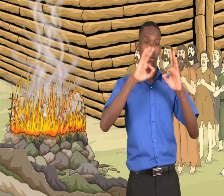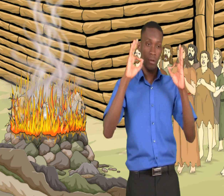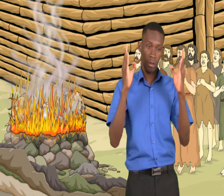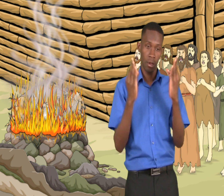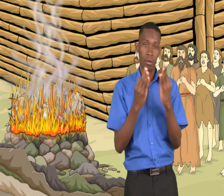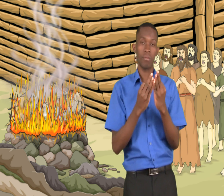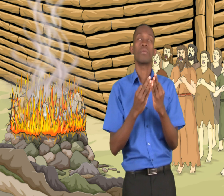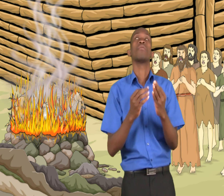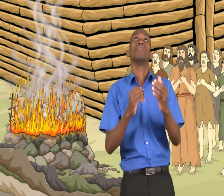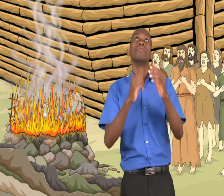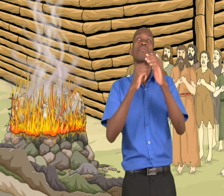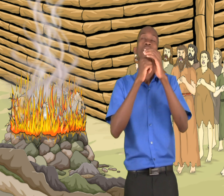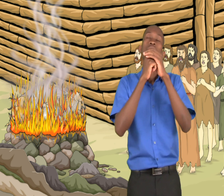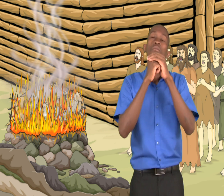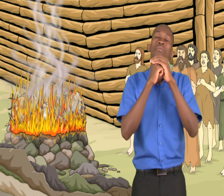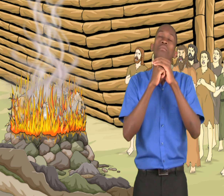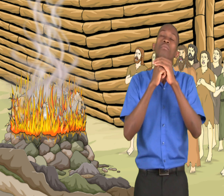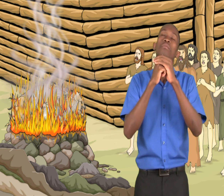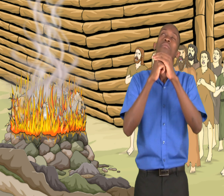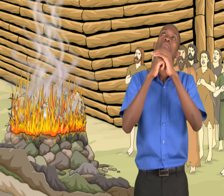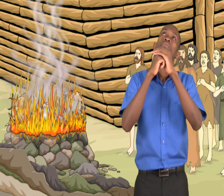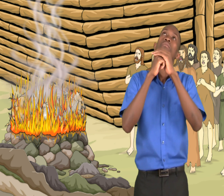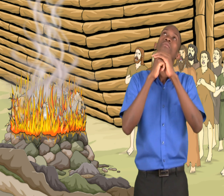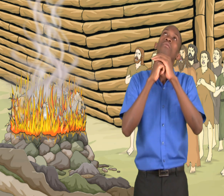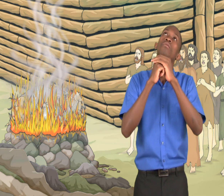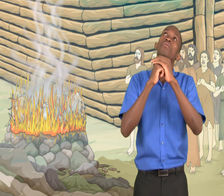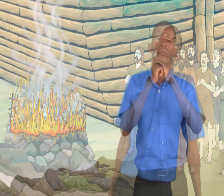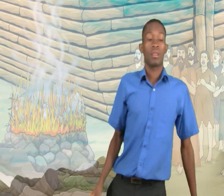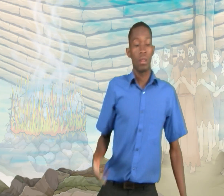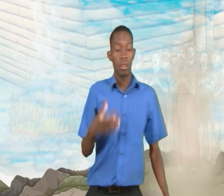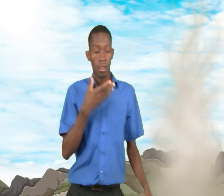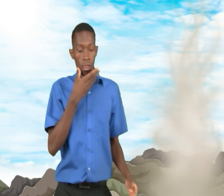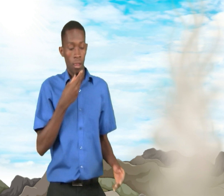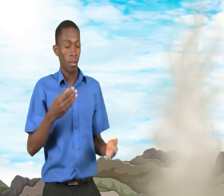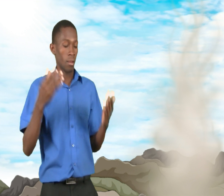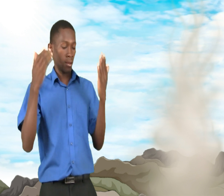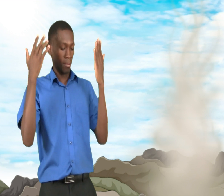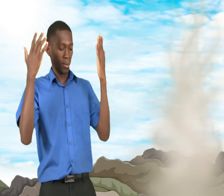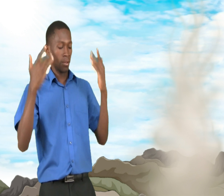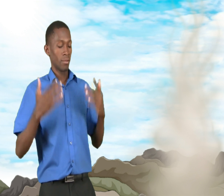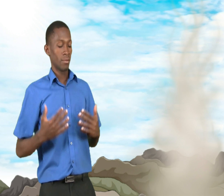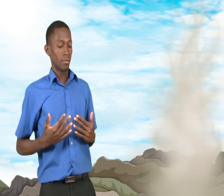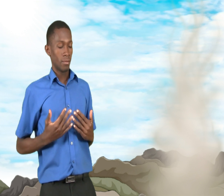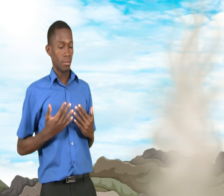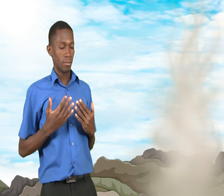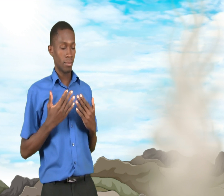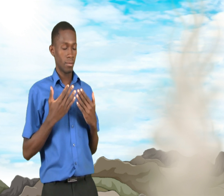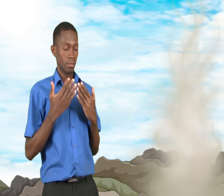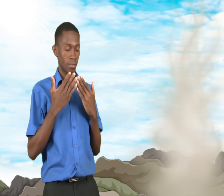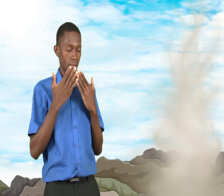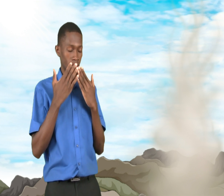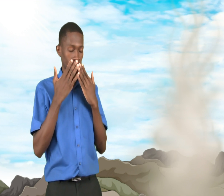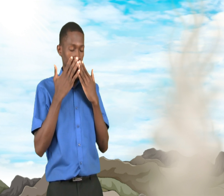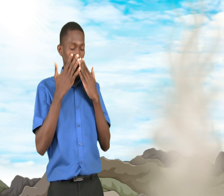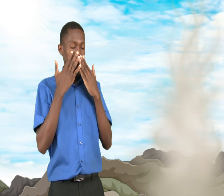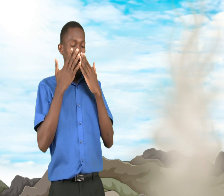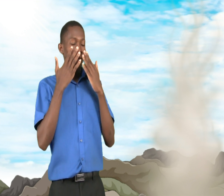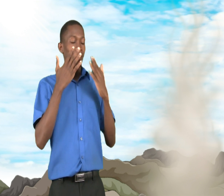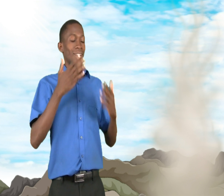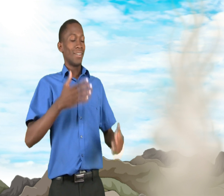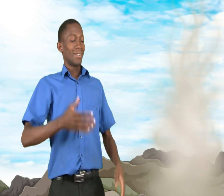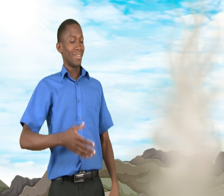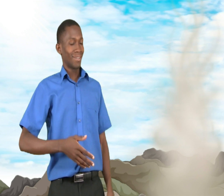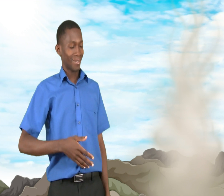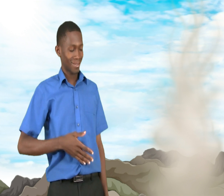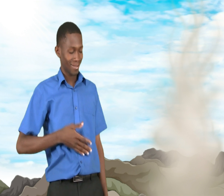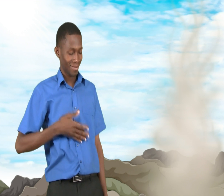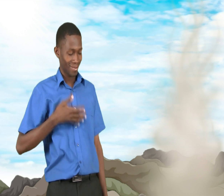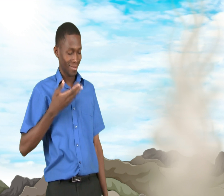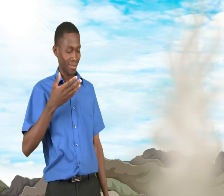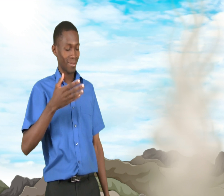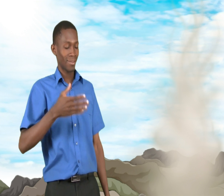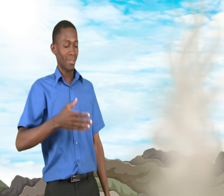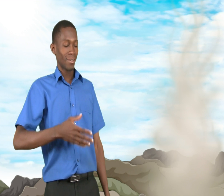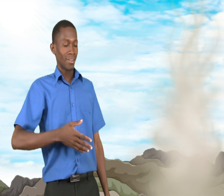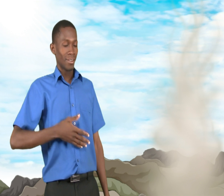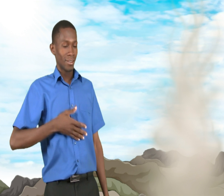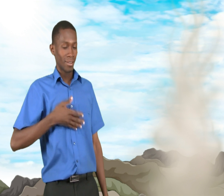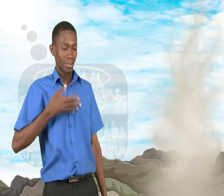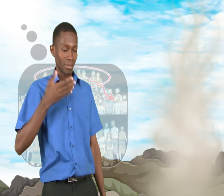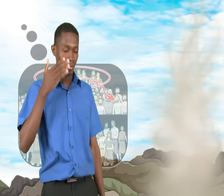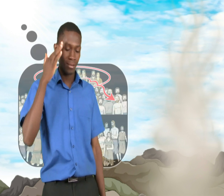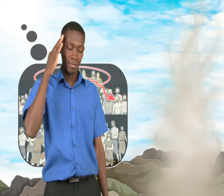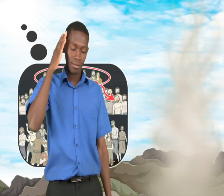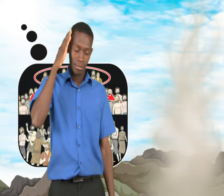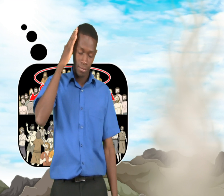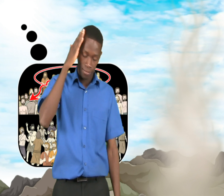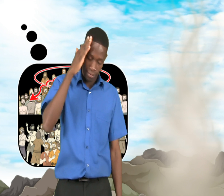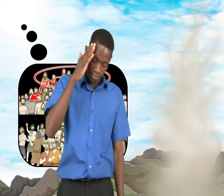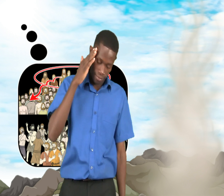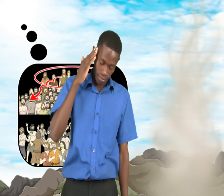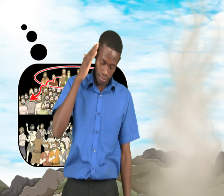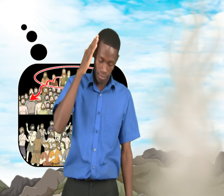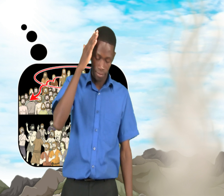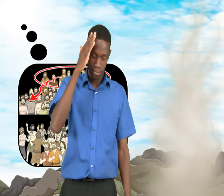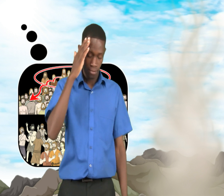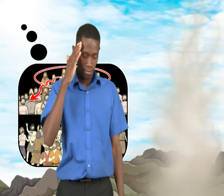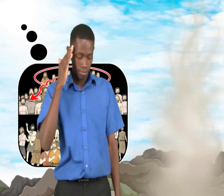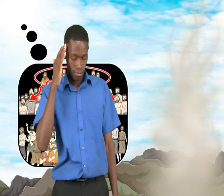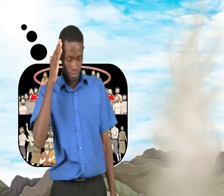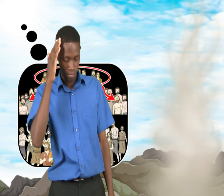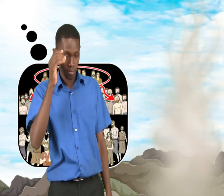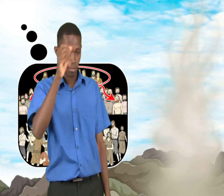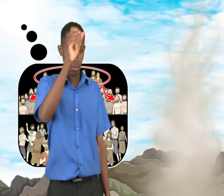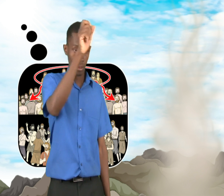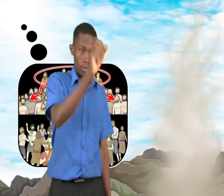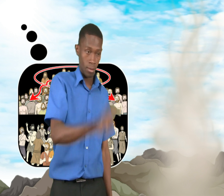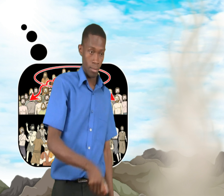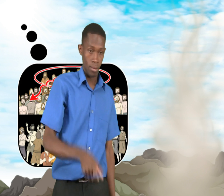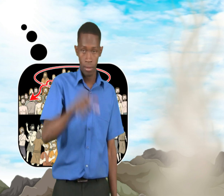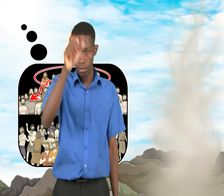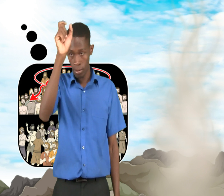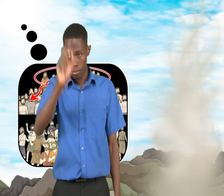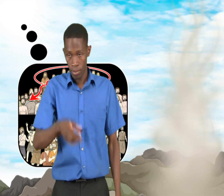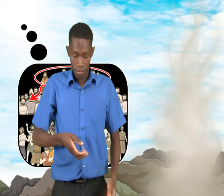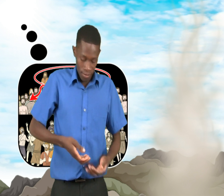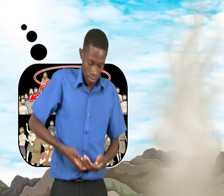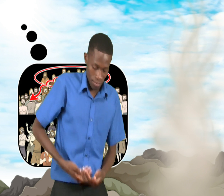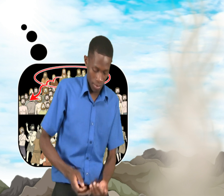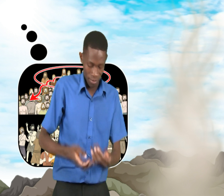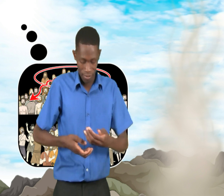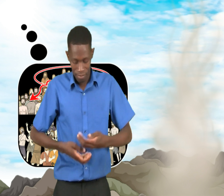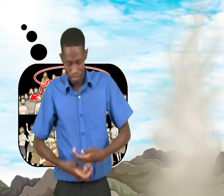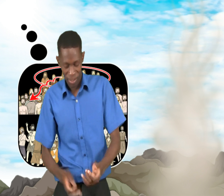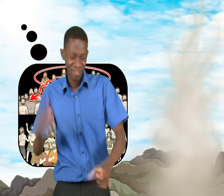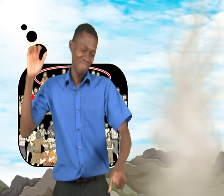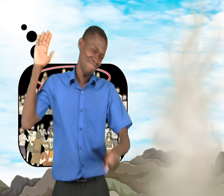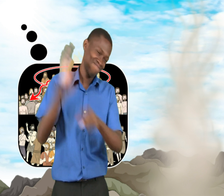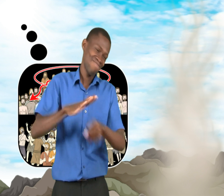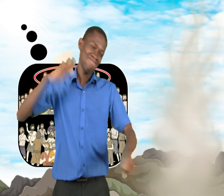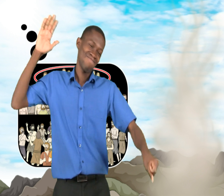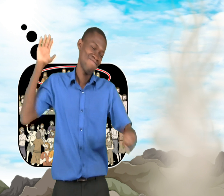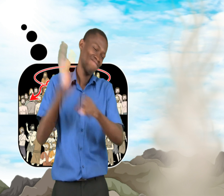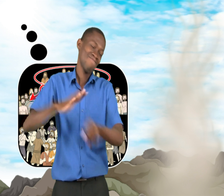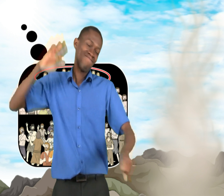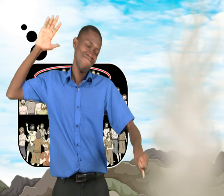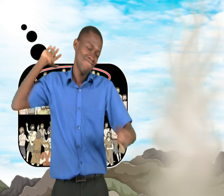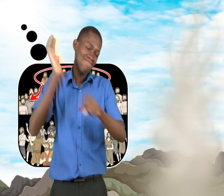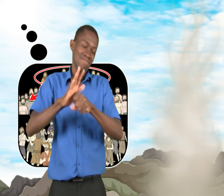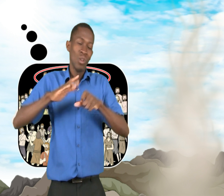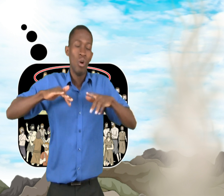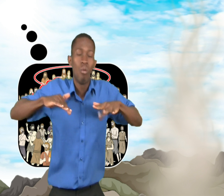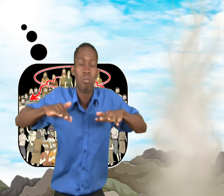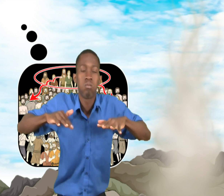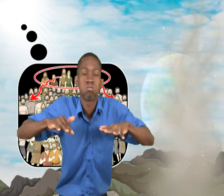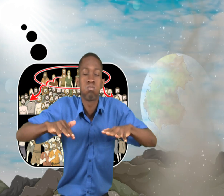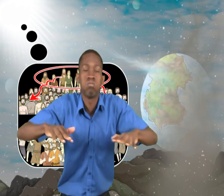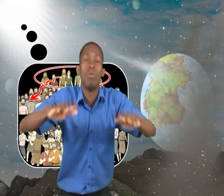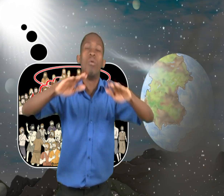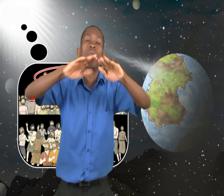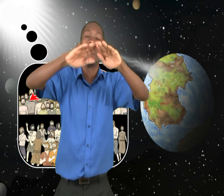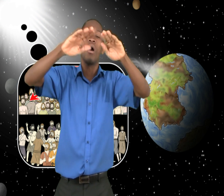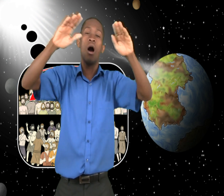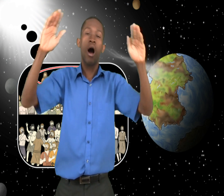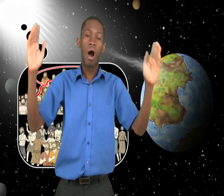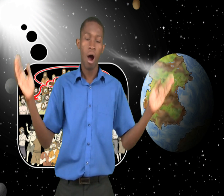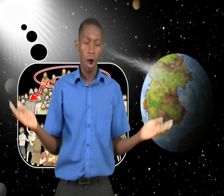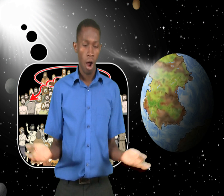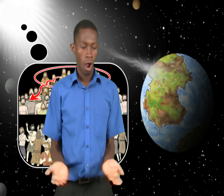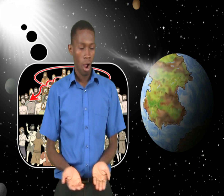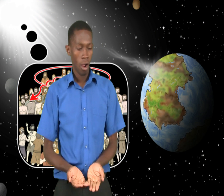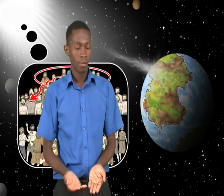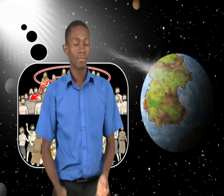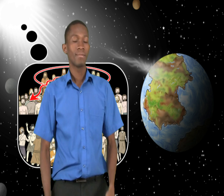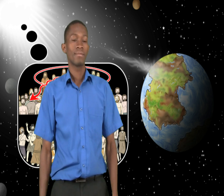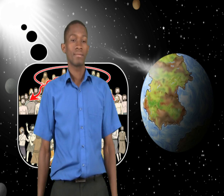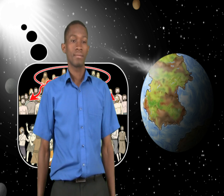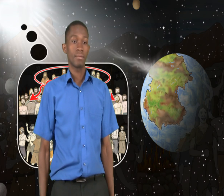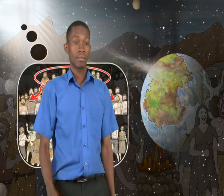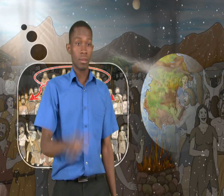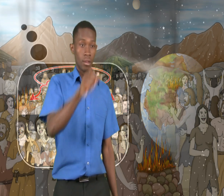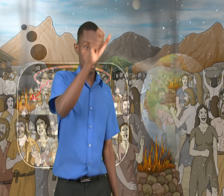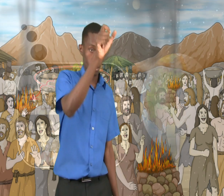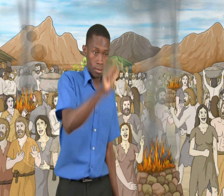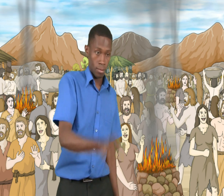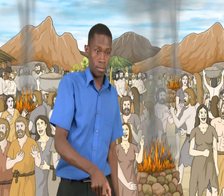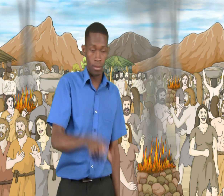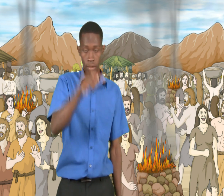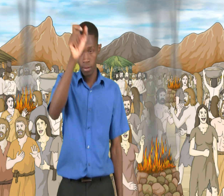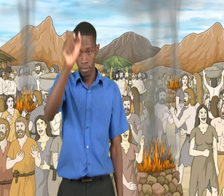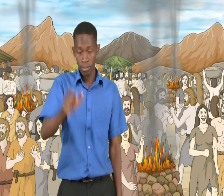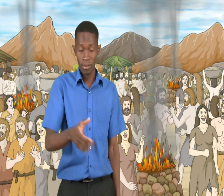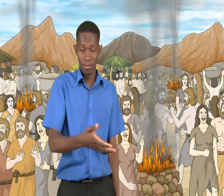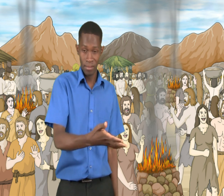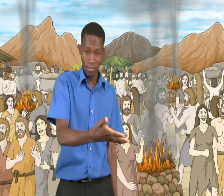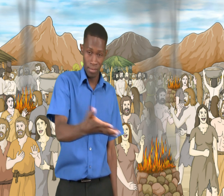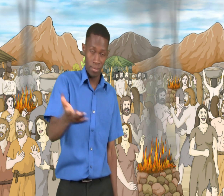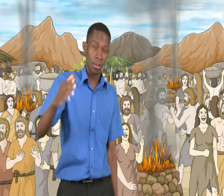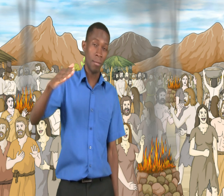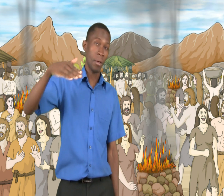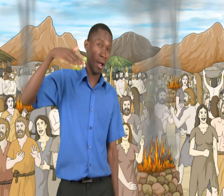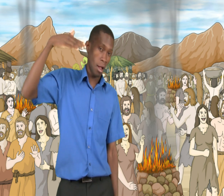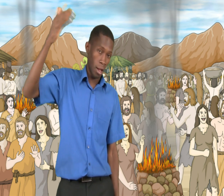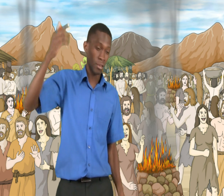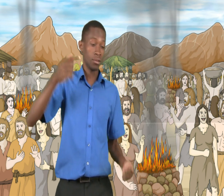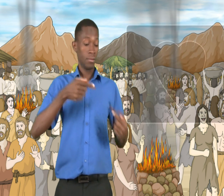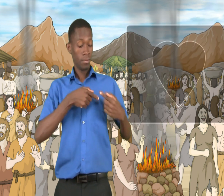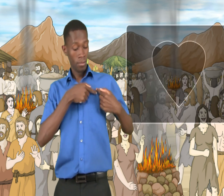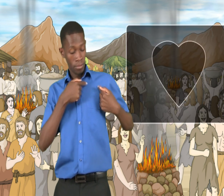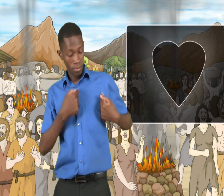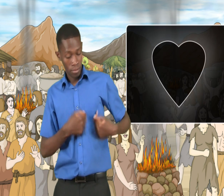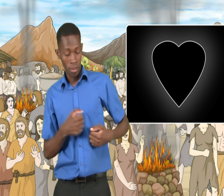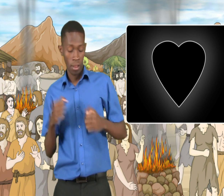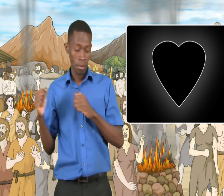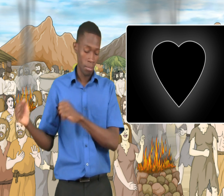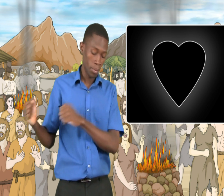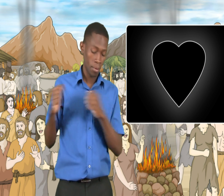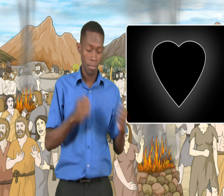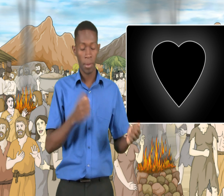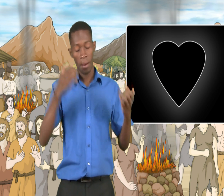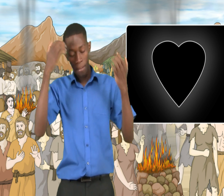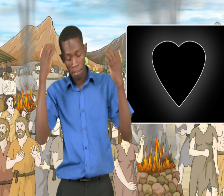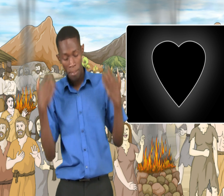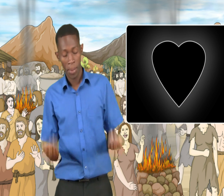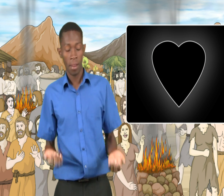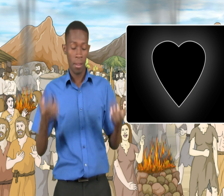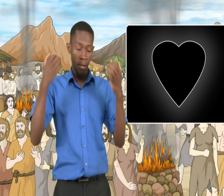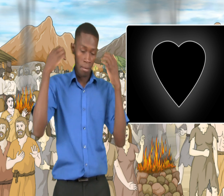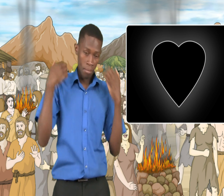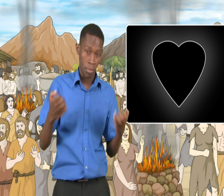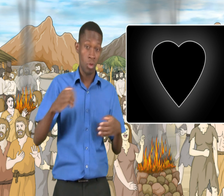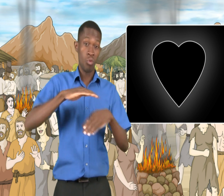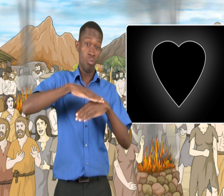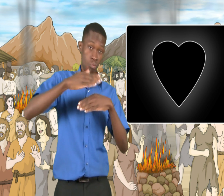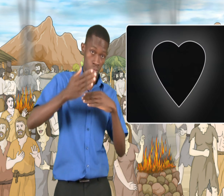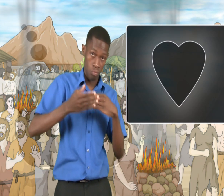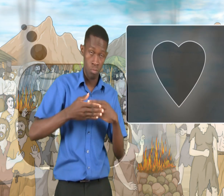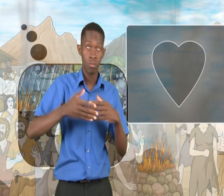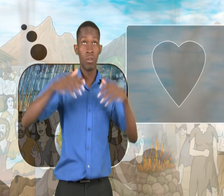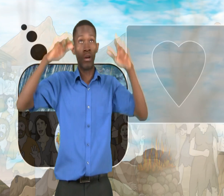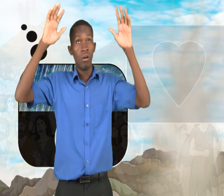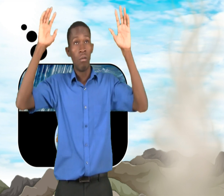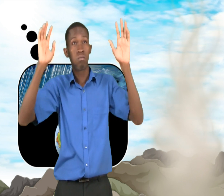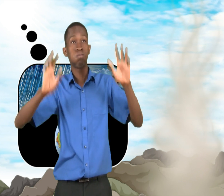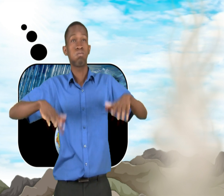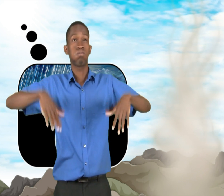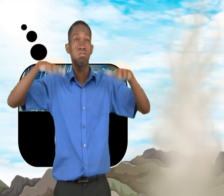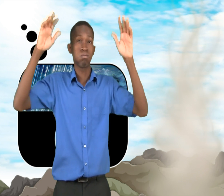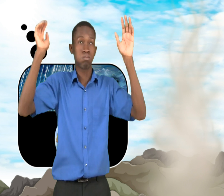When the LORD smelled the pleasing aroma, He said in His heart, “Never again will I curse the ground because of man, even though every inclination of his heart is evil from his youth.